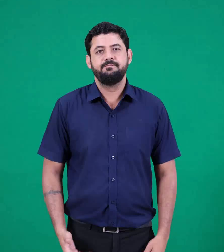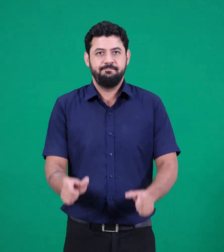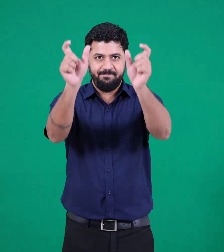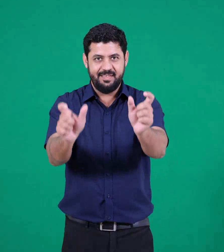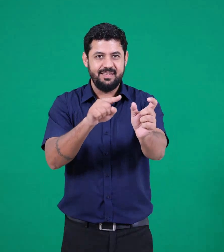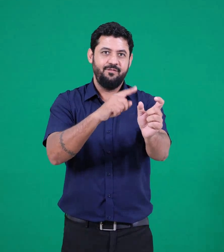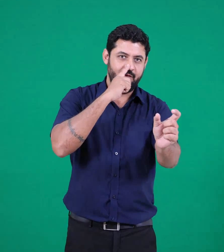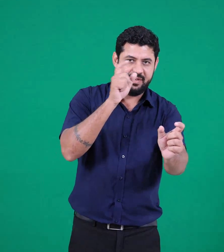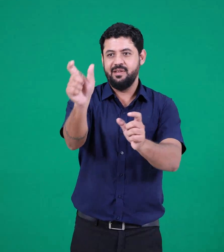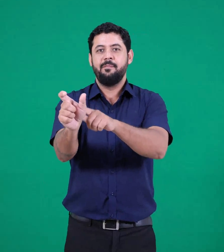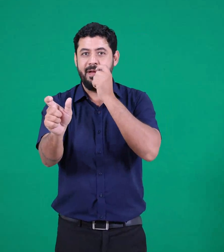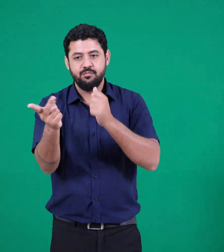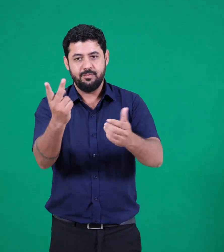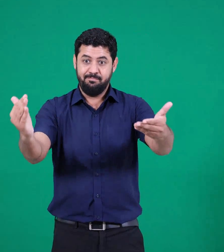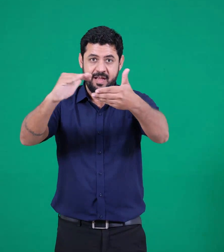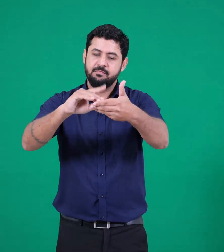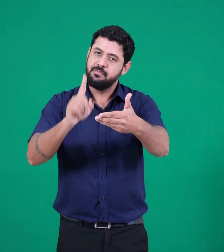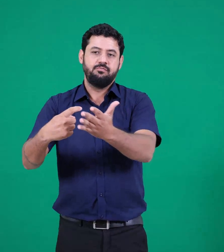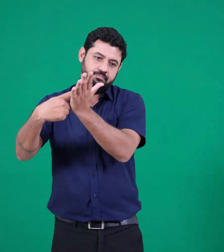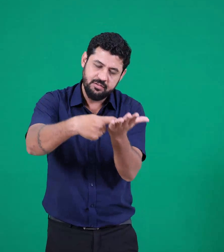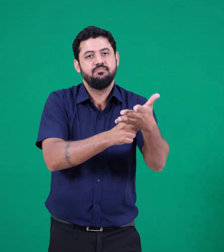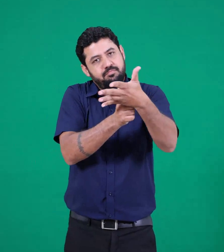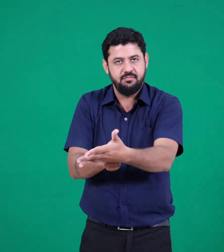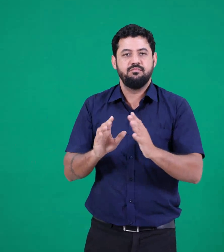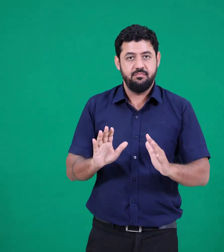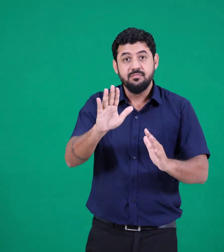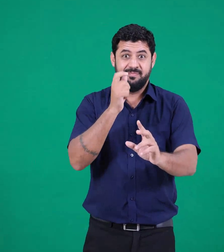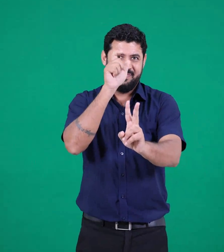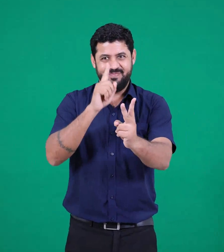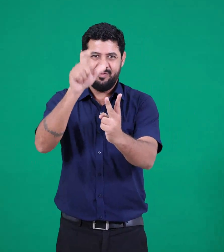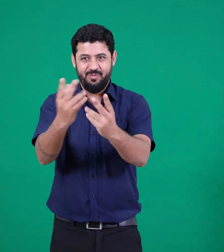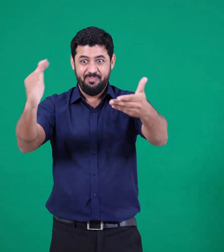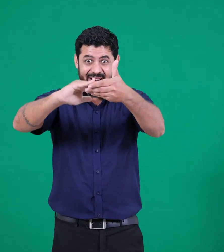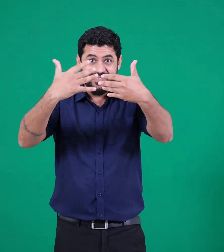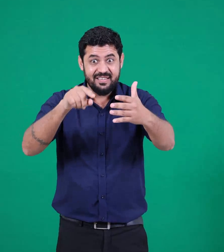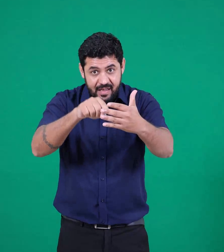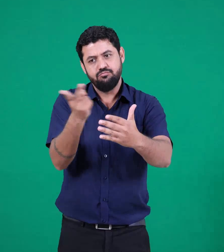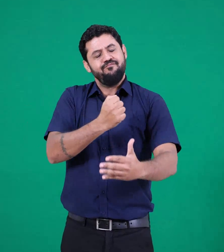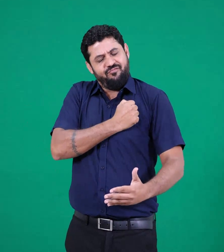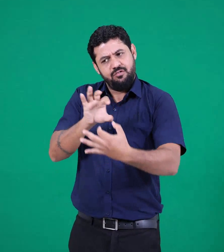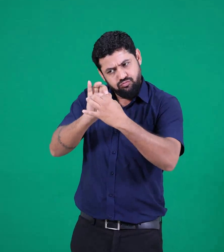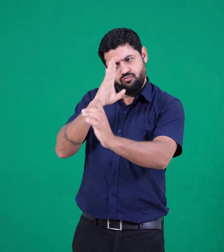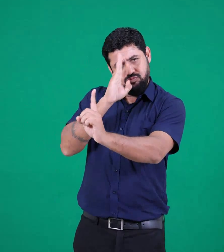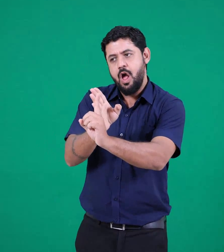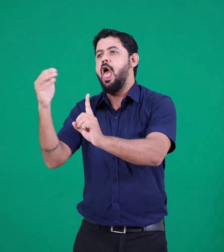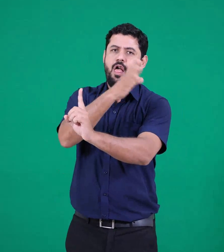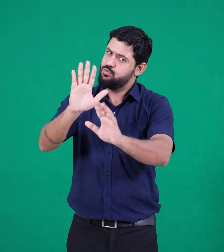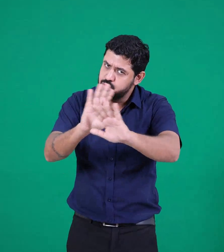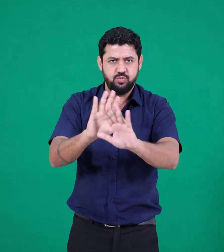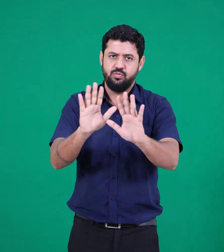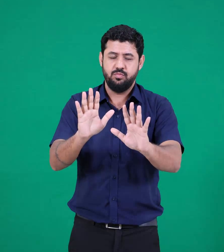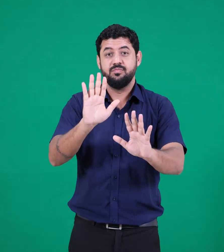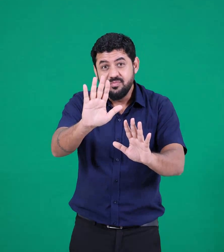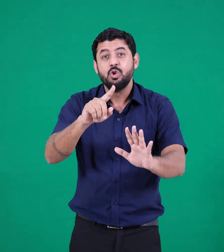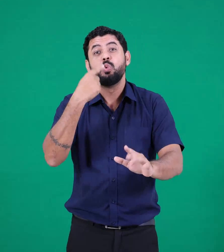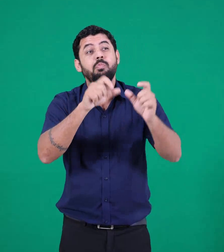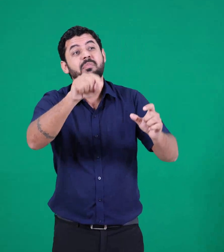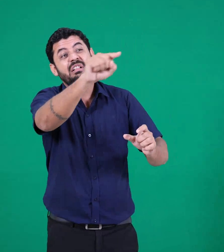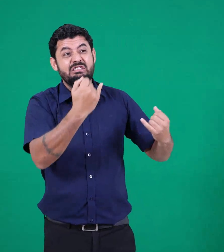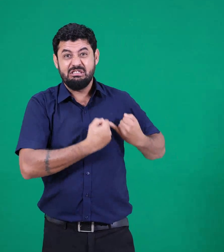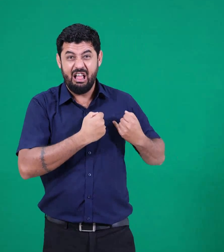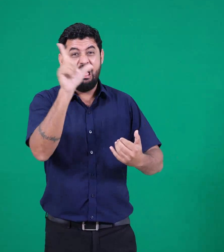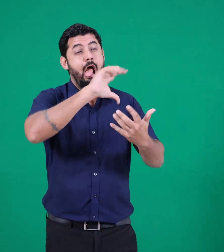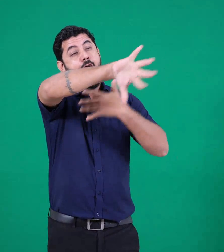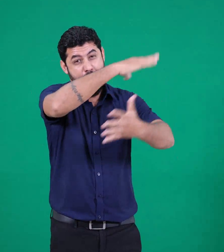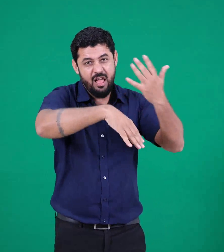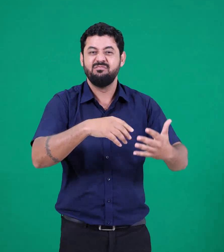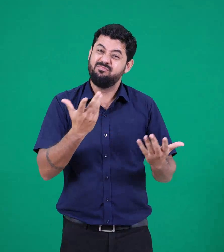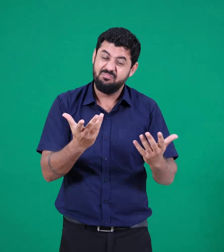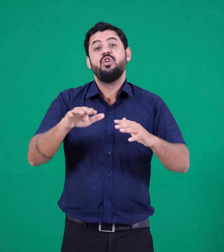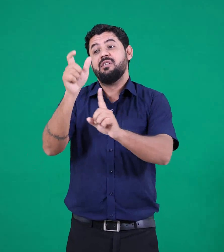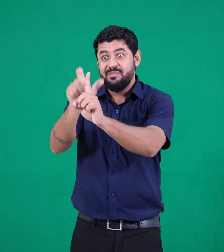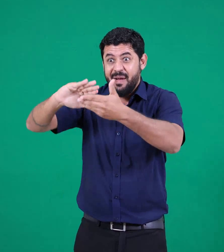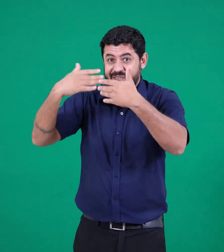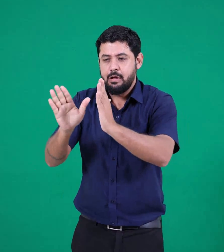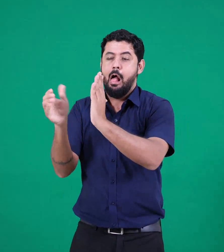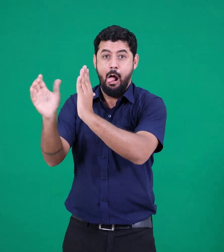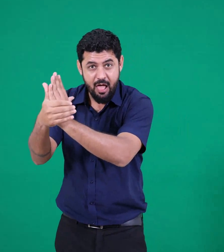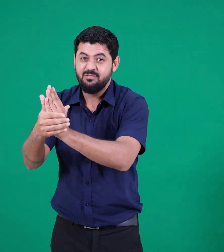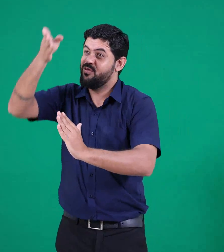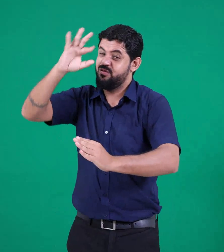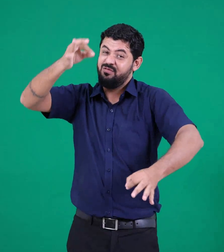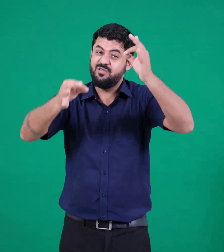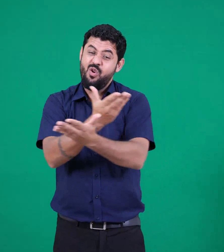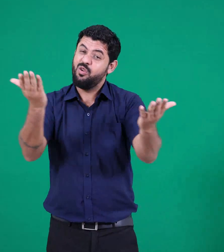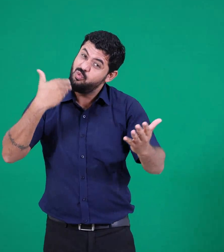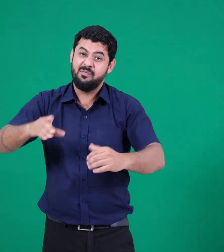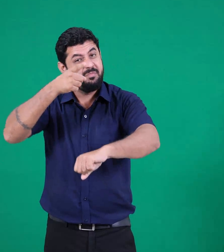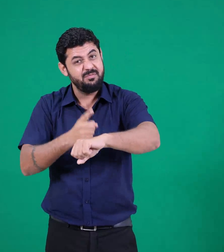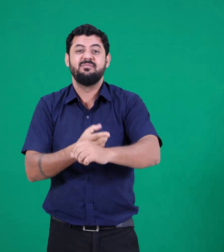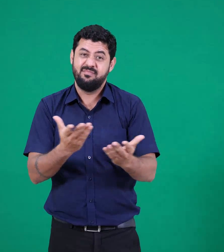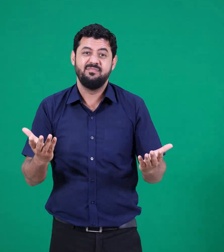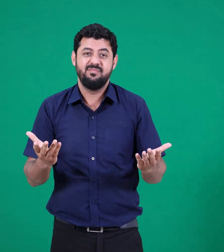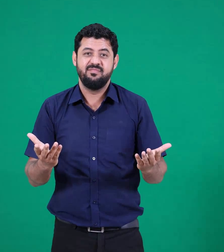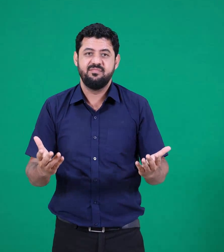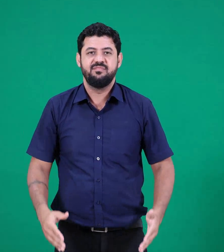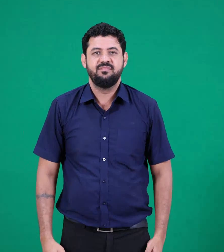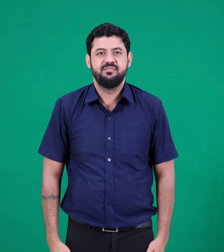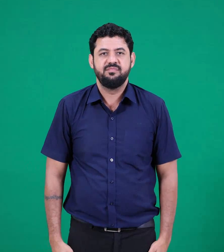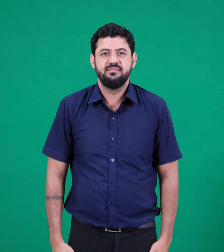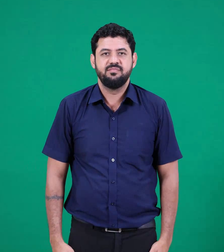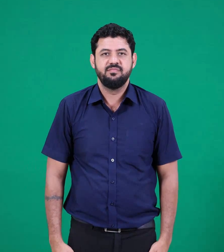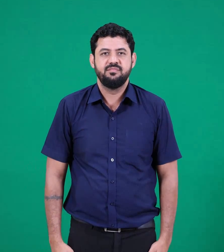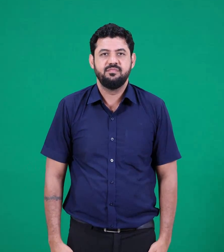Marriage should be honored by all and the marriage bed kept undefiled, for God will judge the sexually immoral and adulterers.